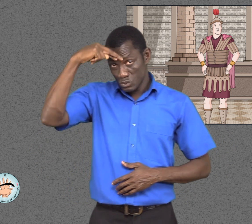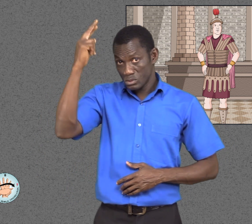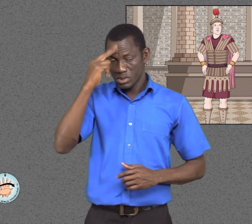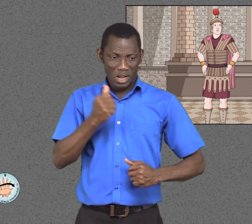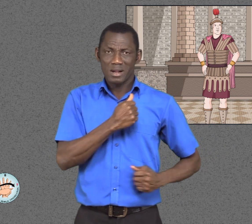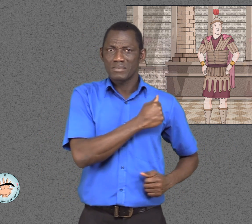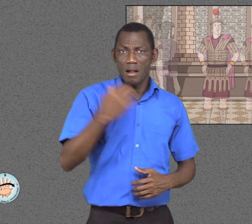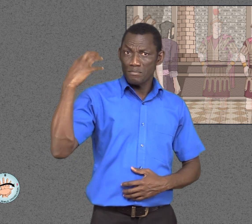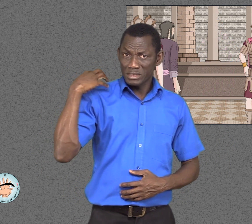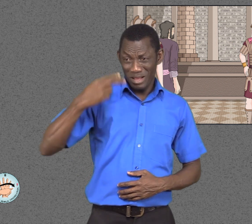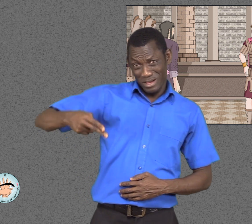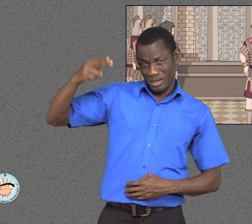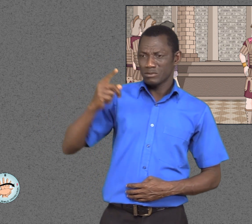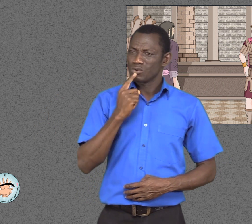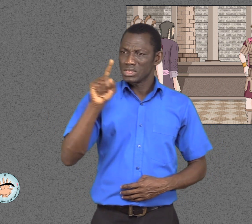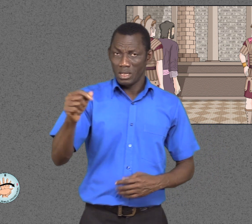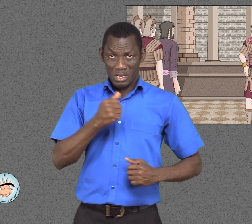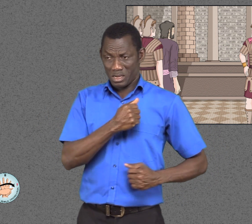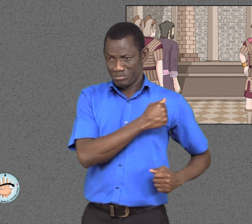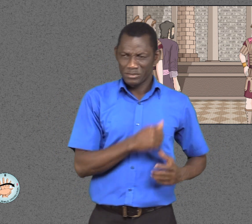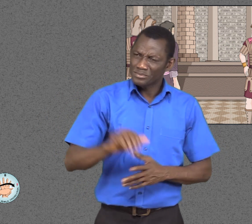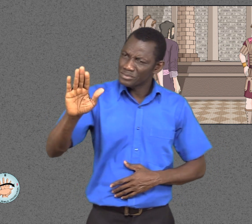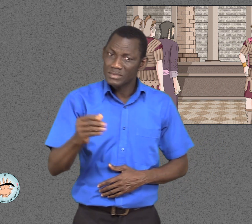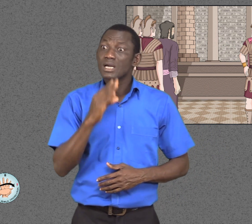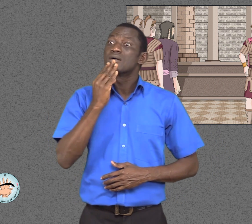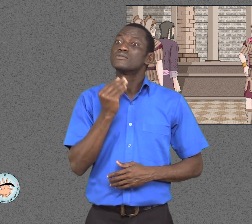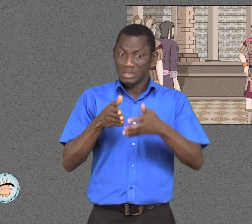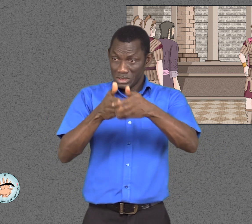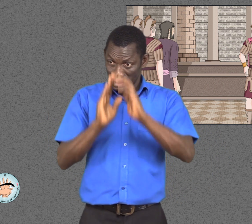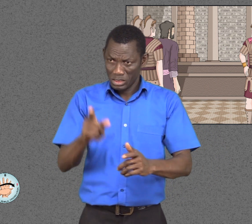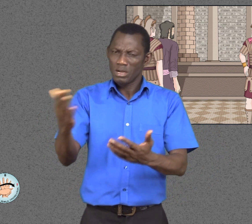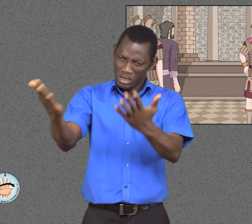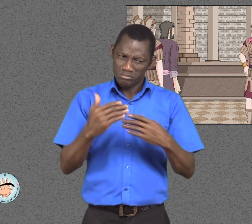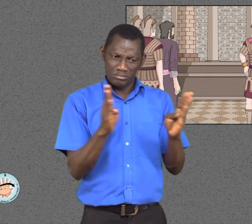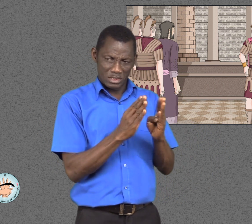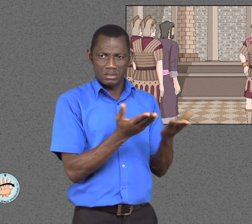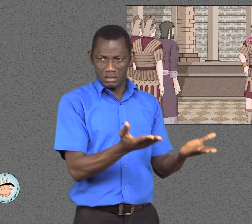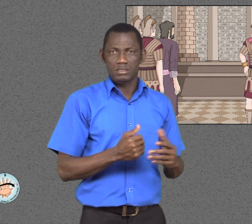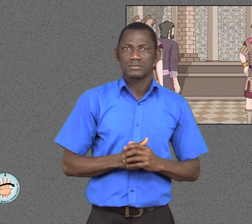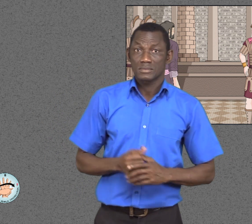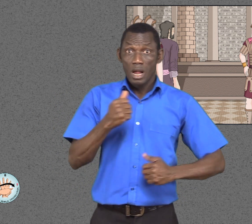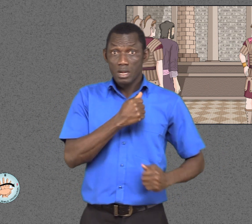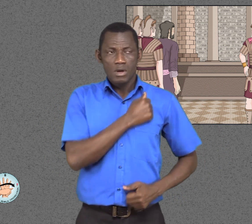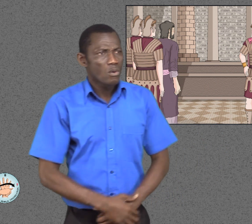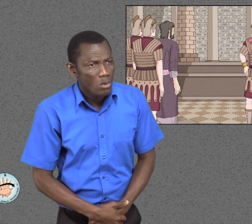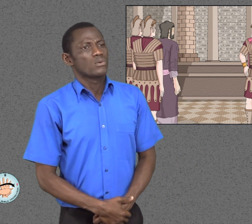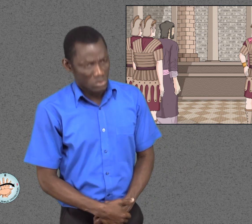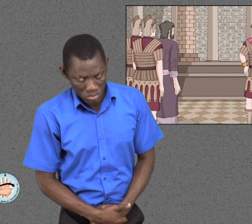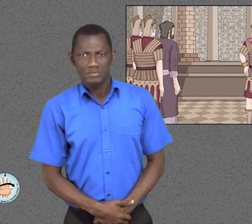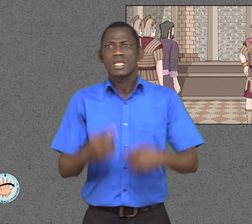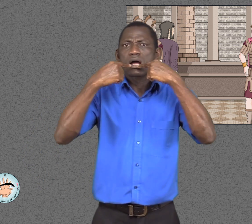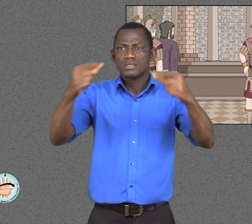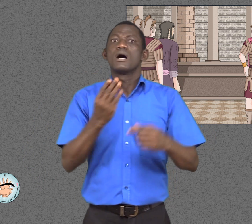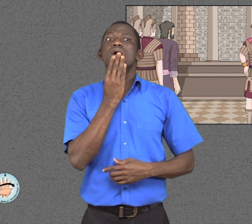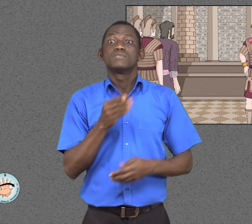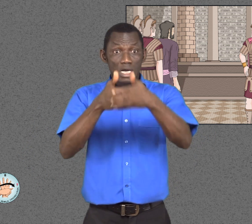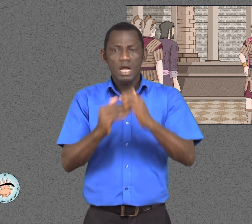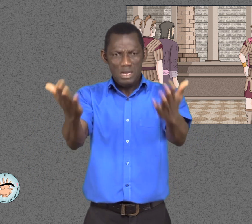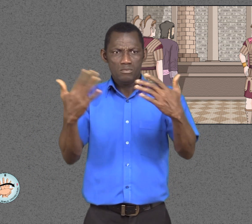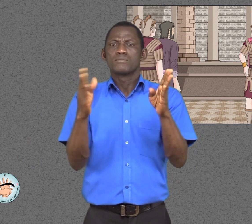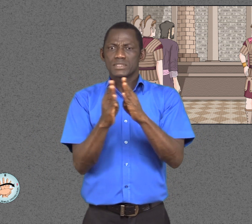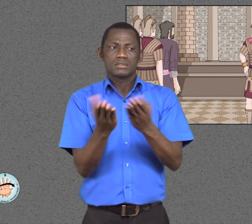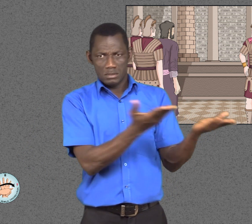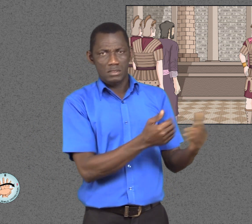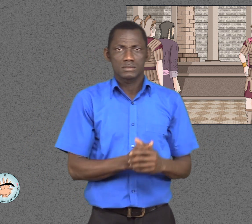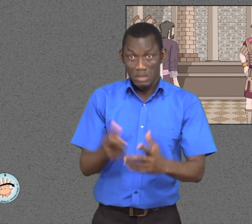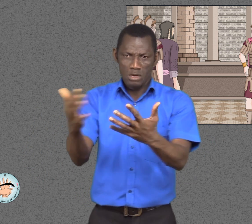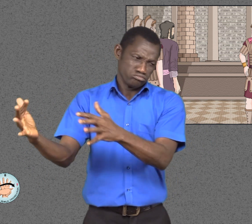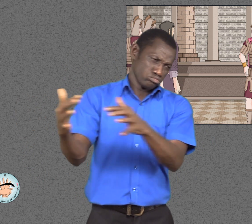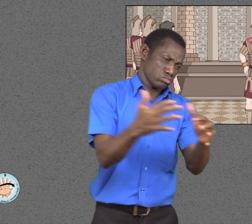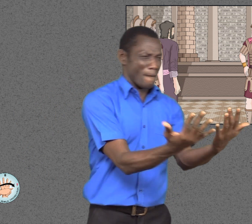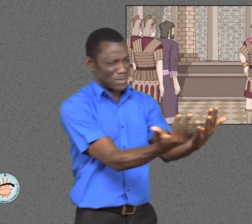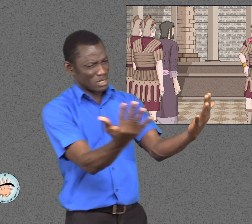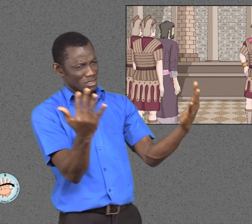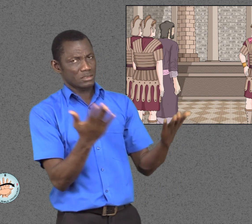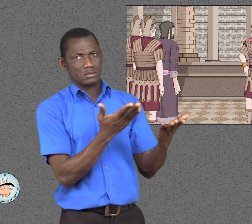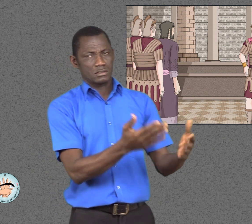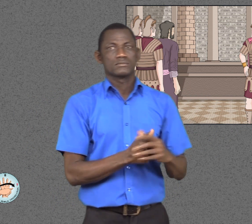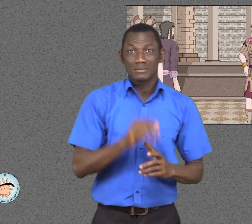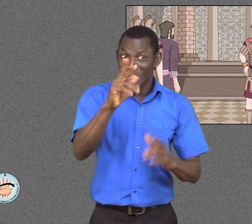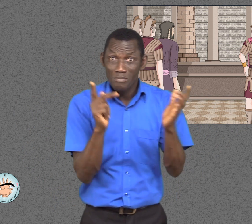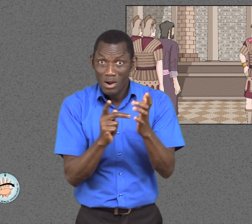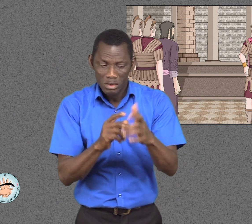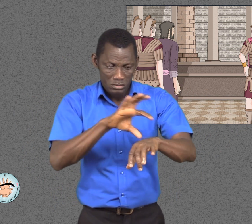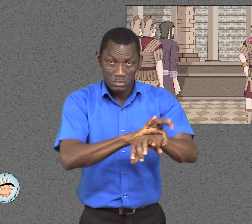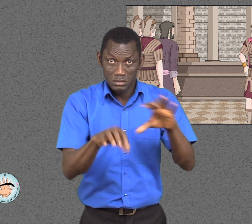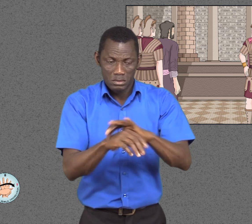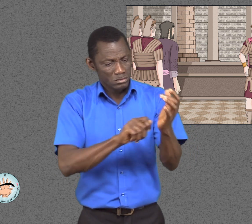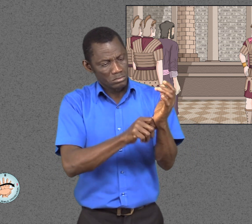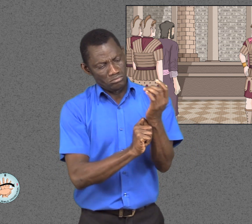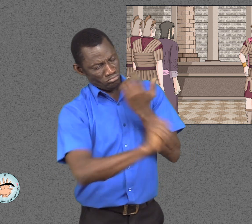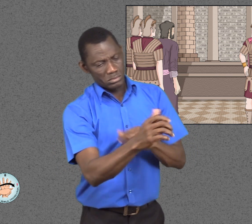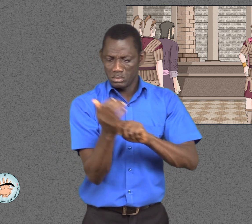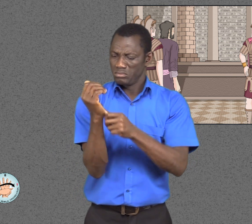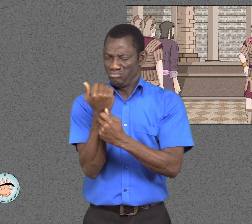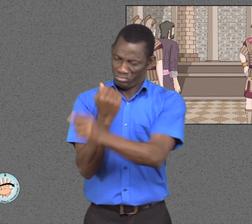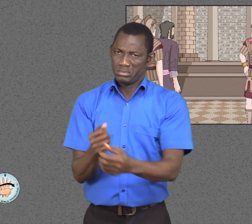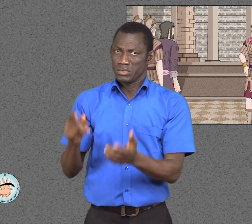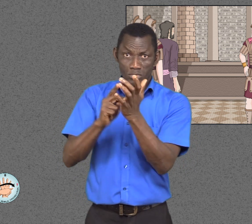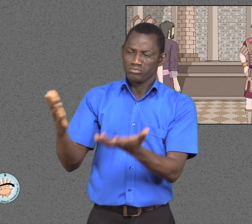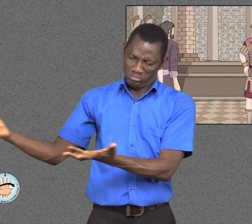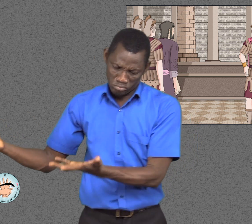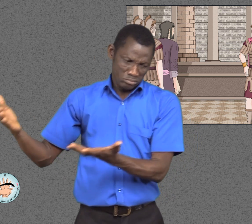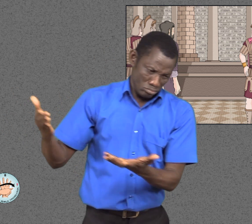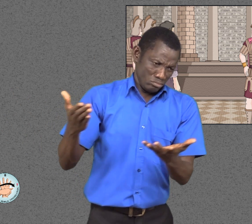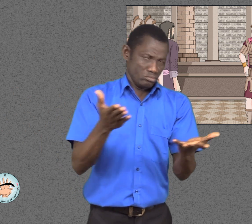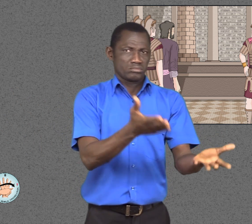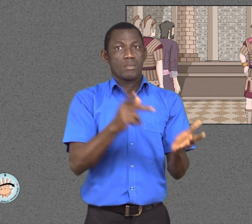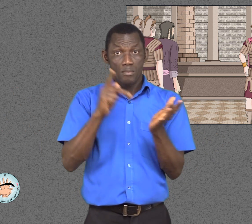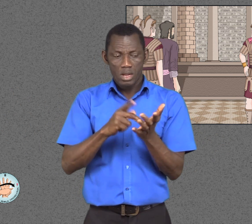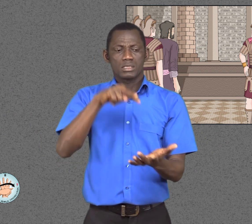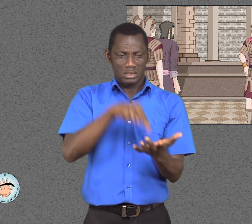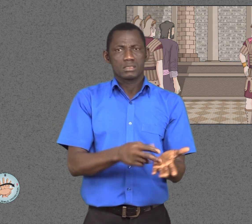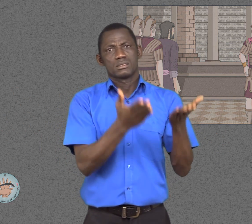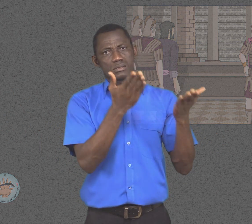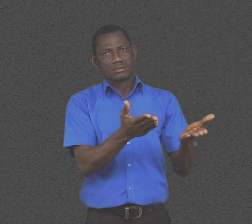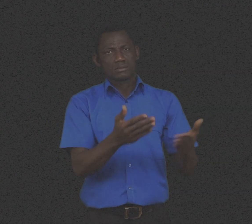Then he brought Paul down and had him stand before them.